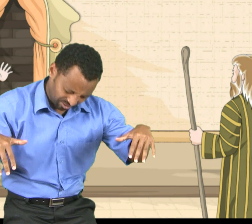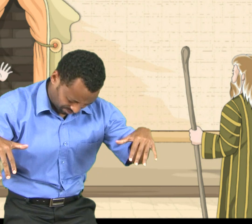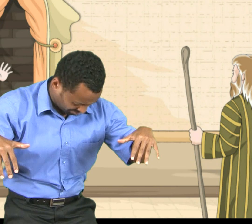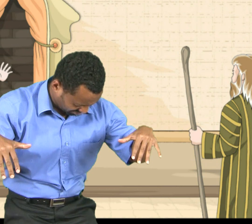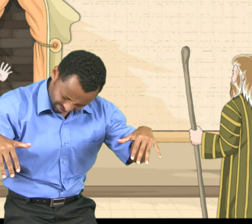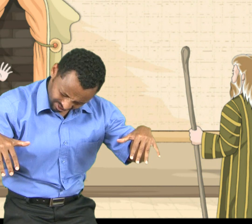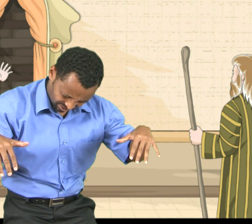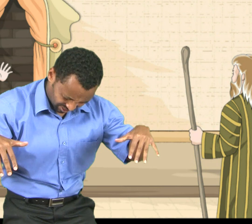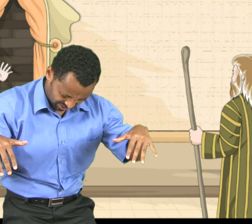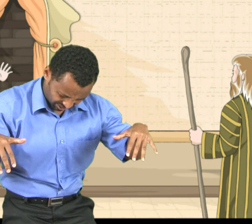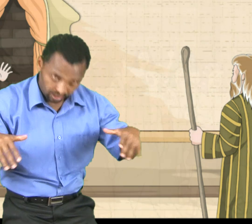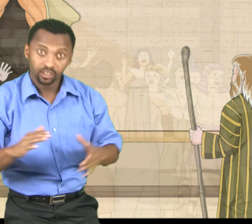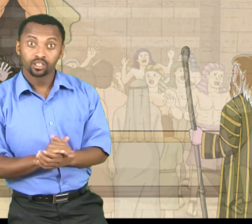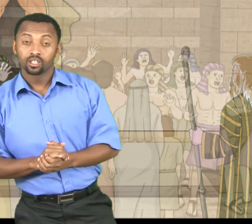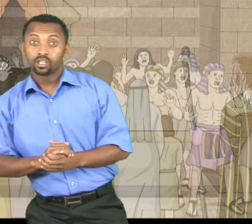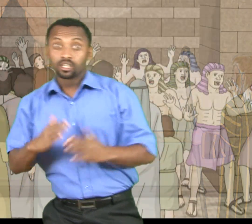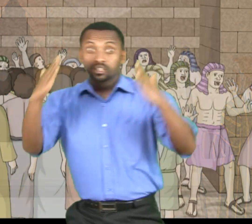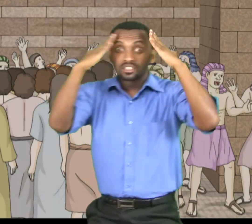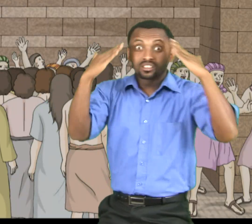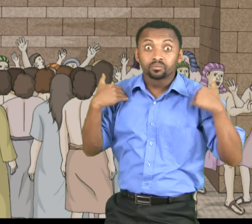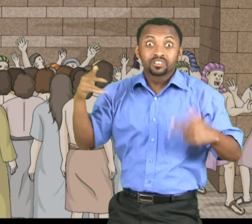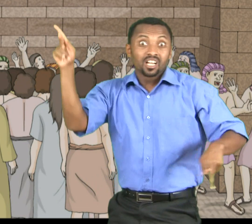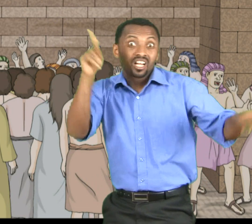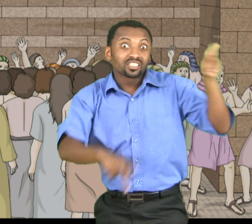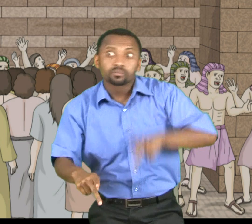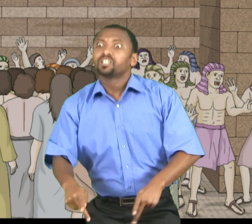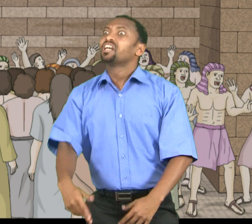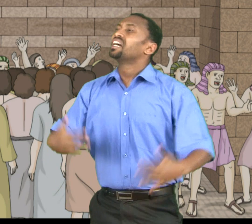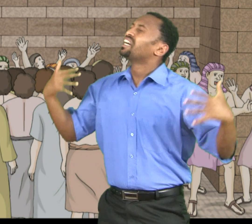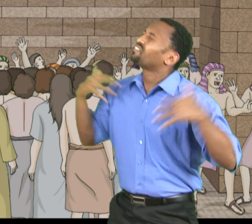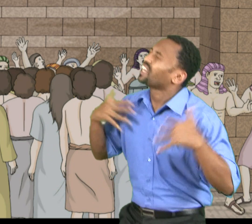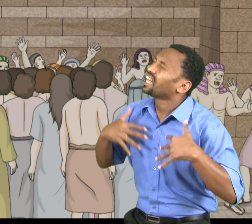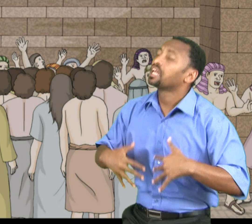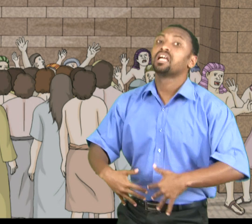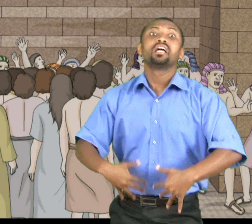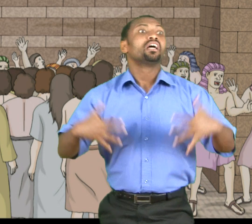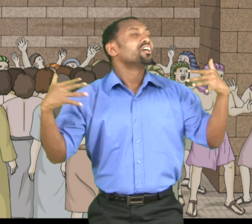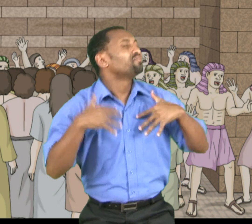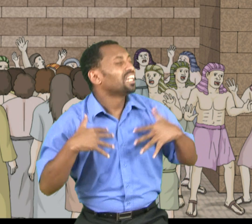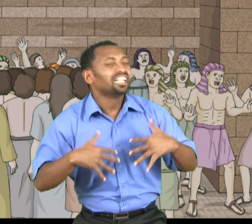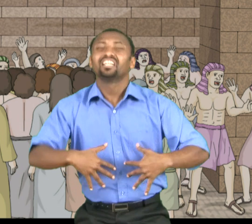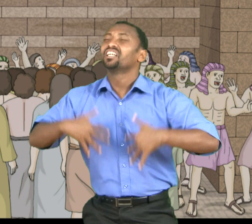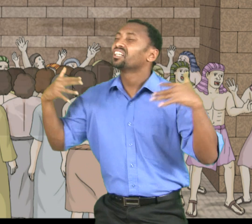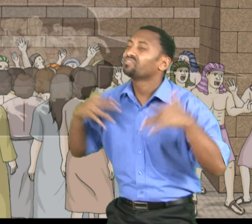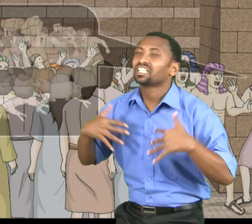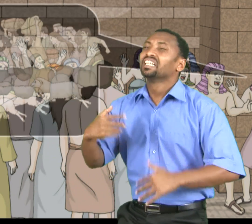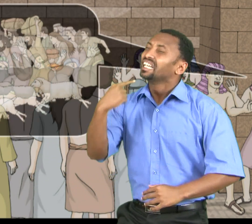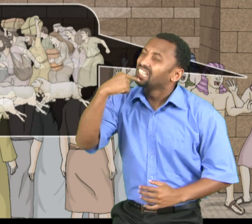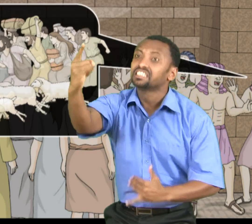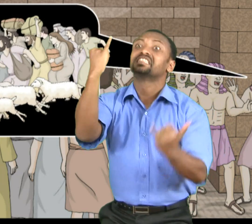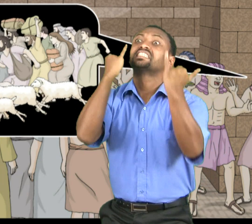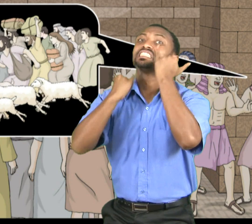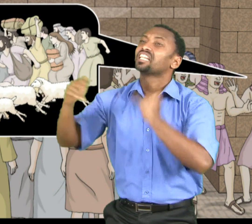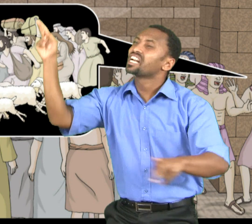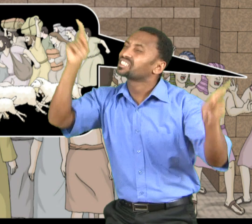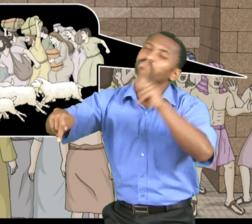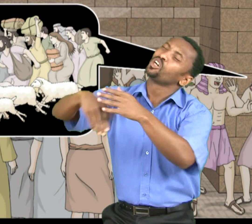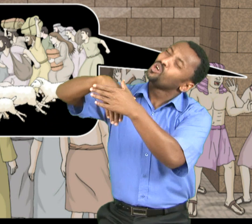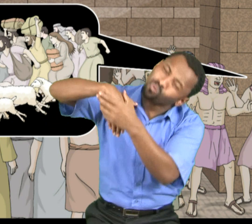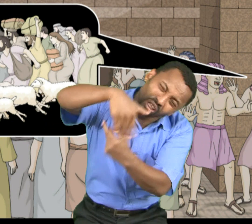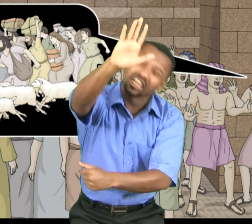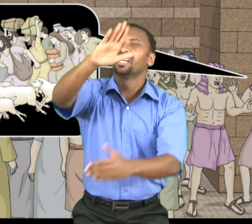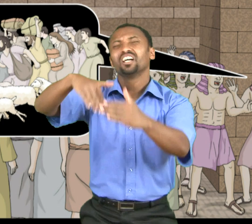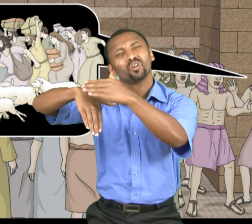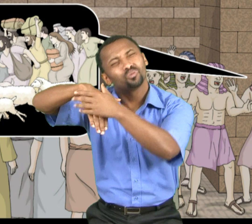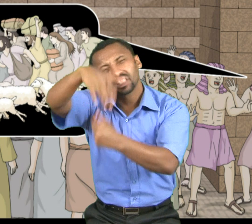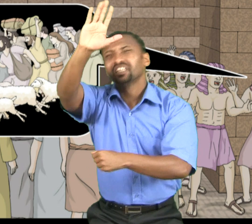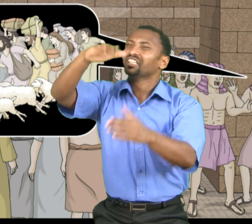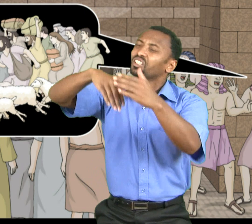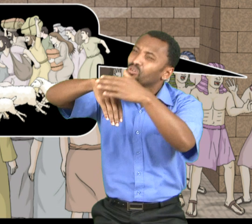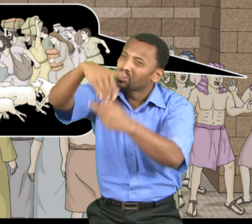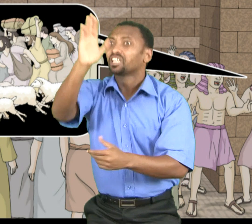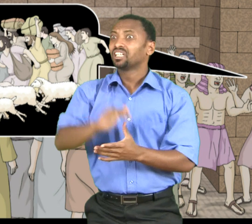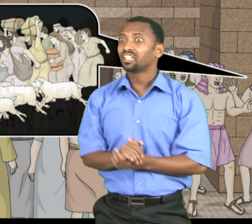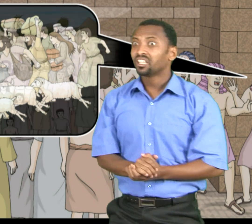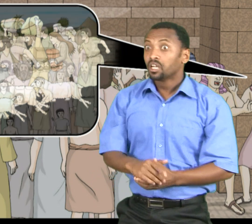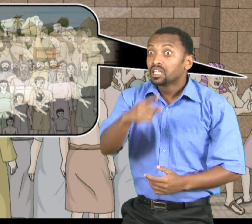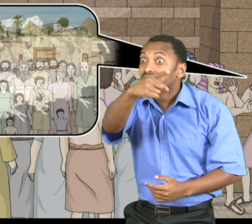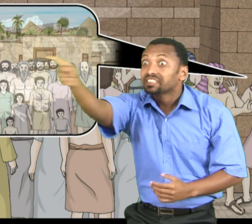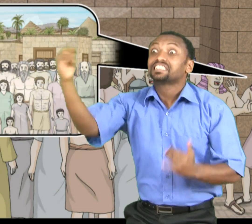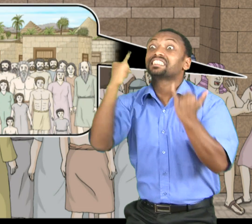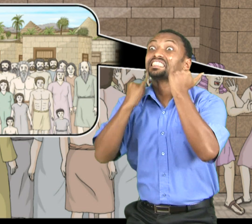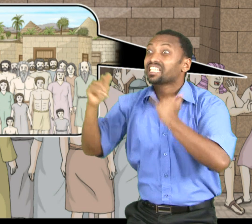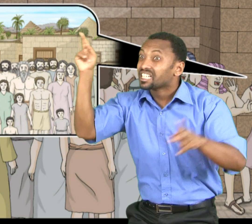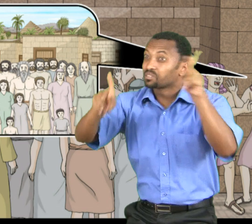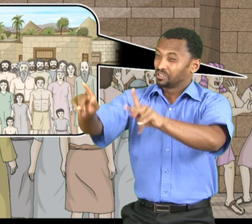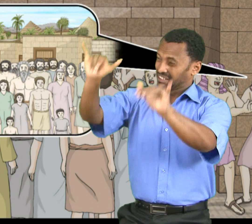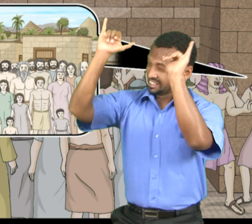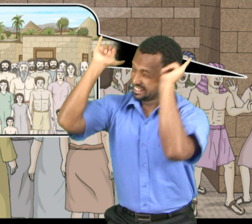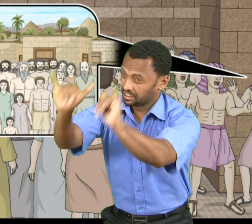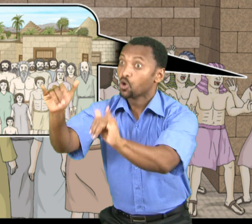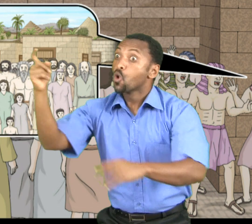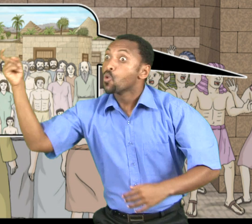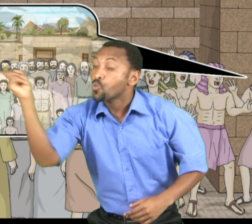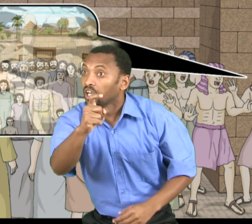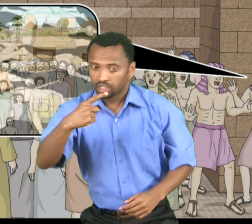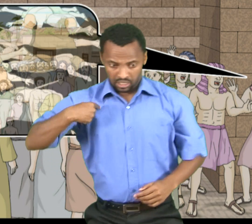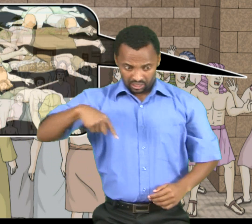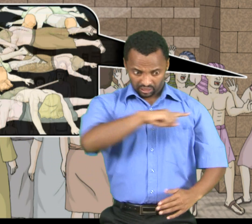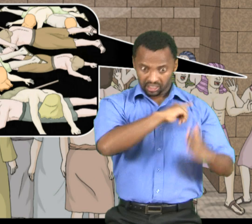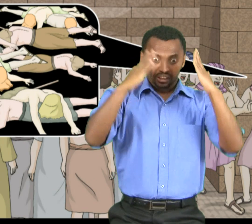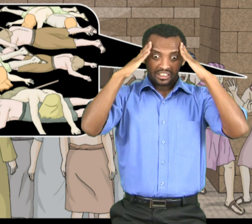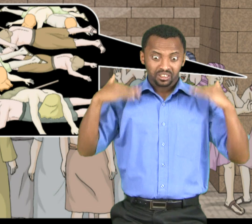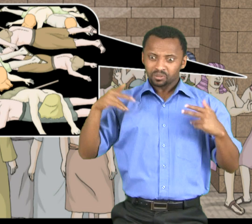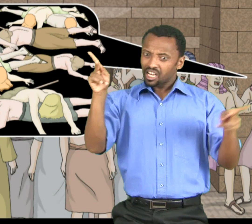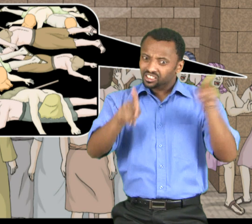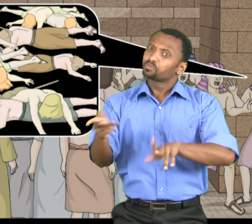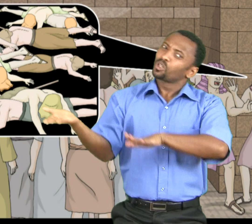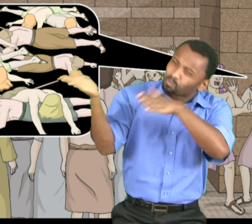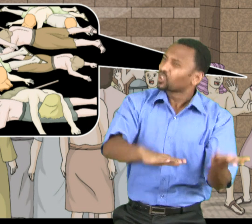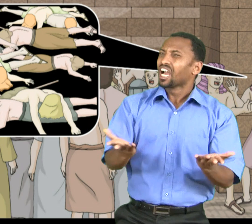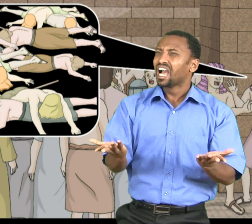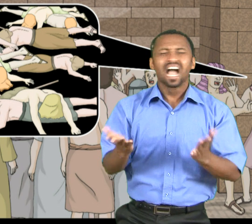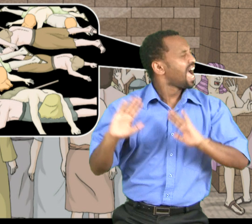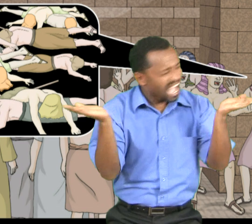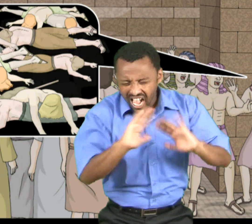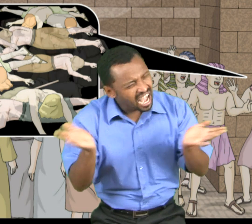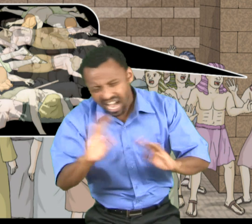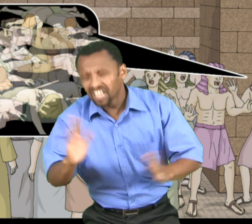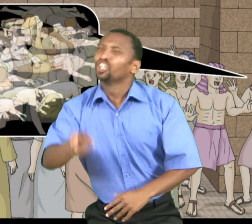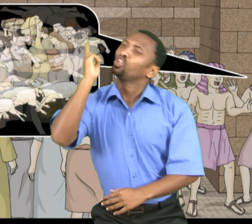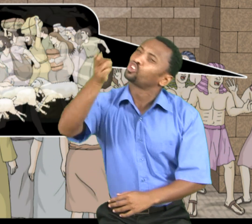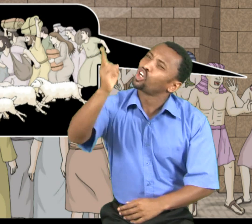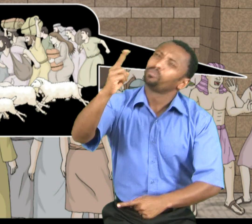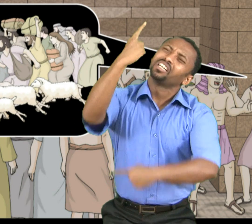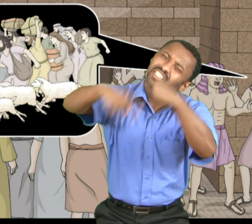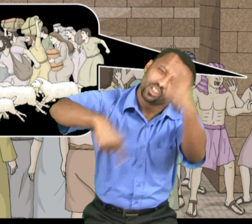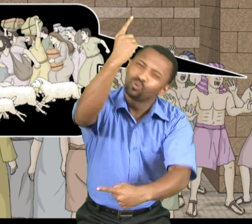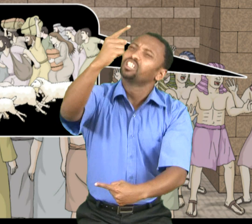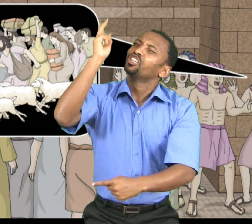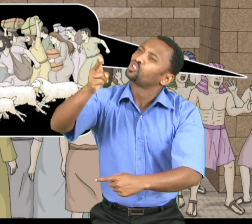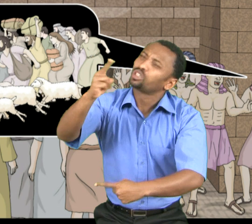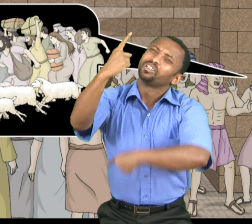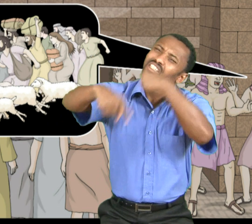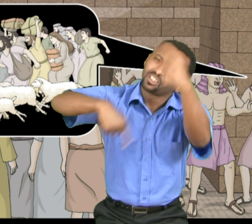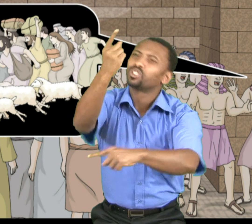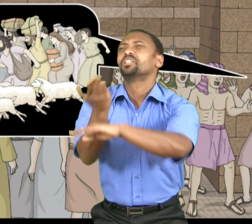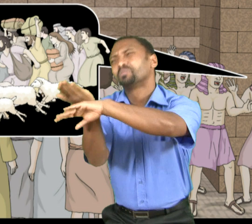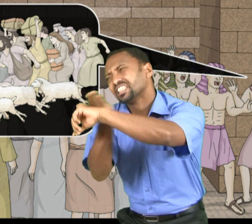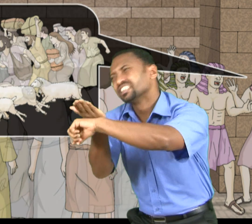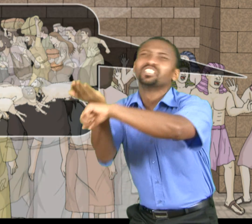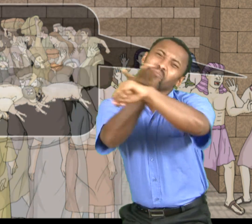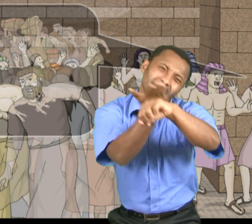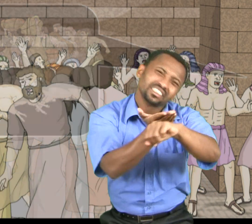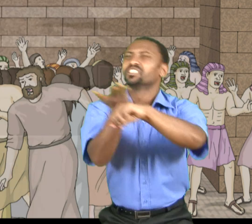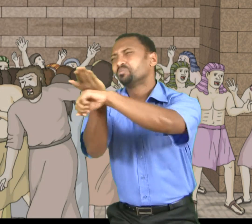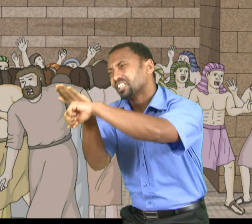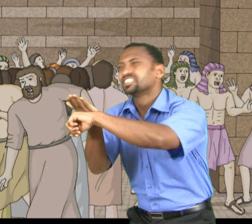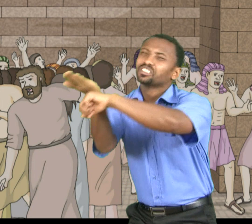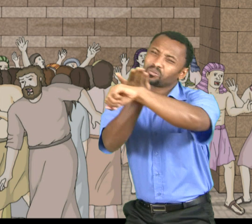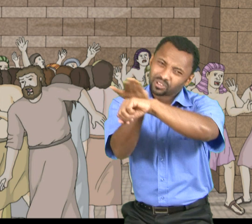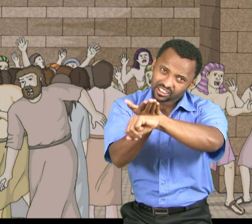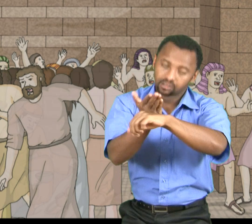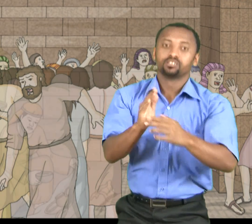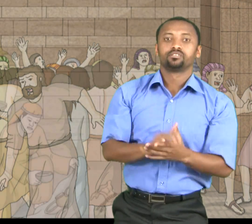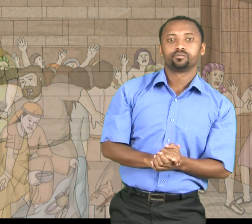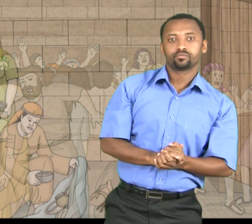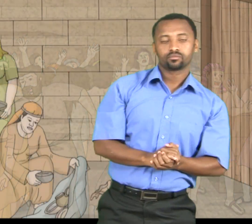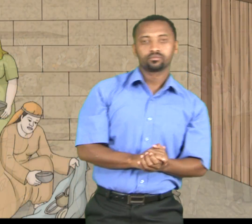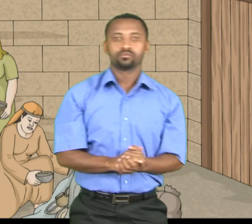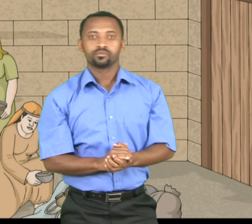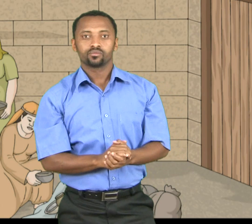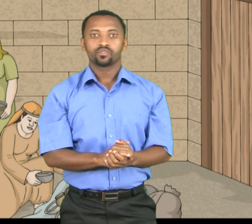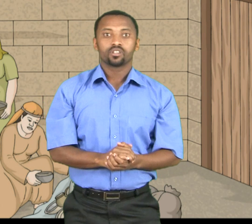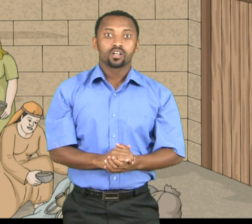And in order to send them out of the land quickly, the Egyptians urged the people on. “For otherwise,” they said, “we are all going to die!”